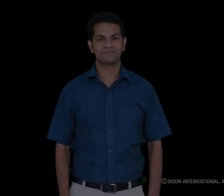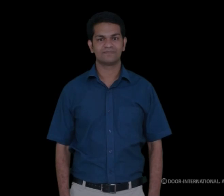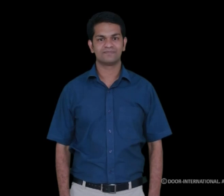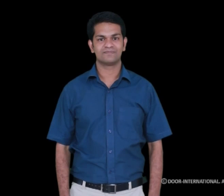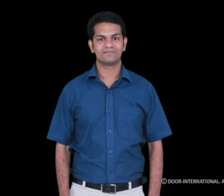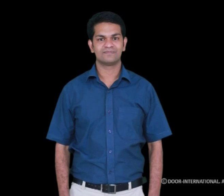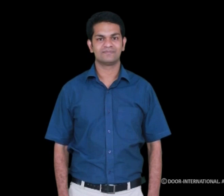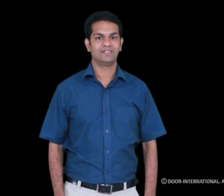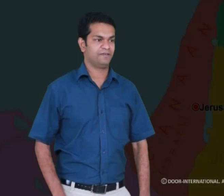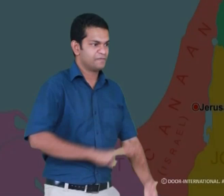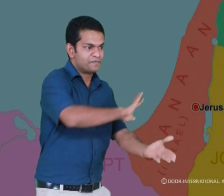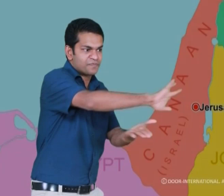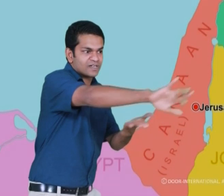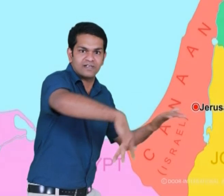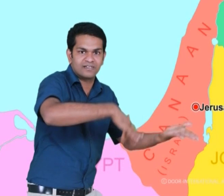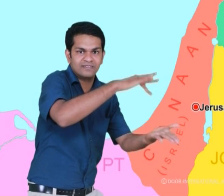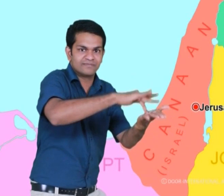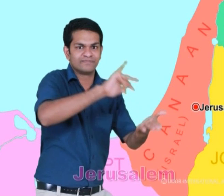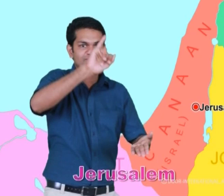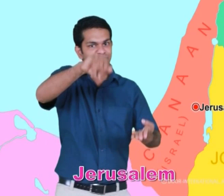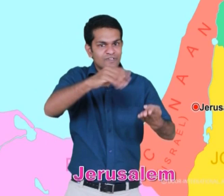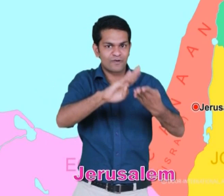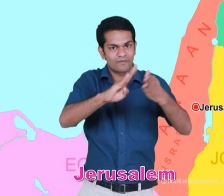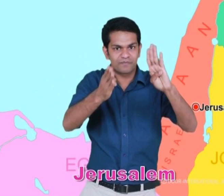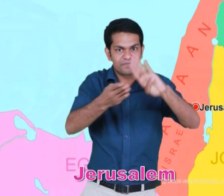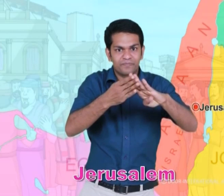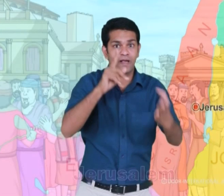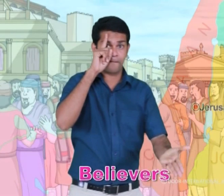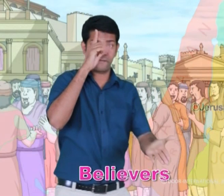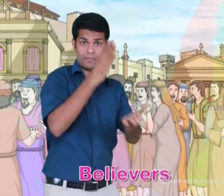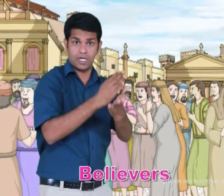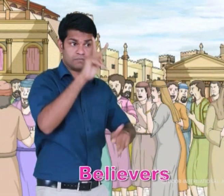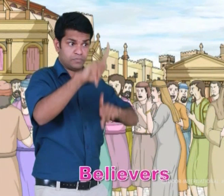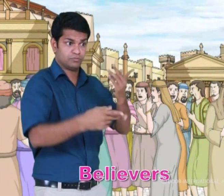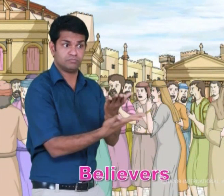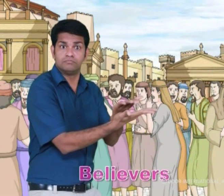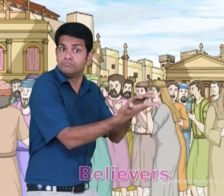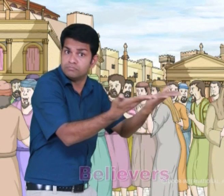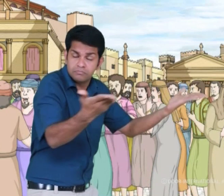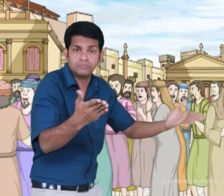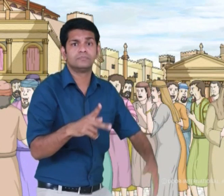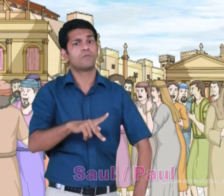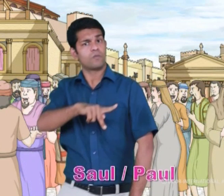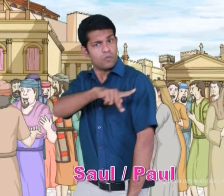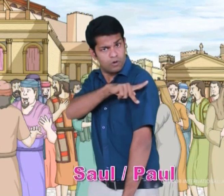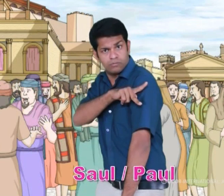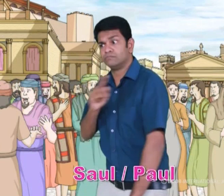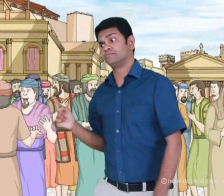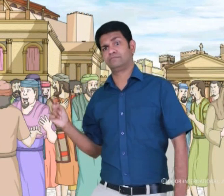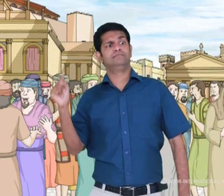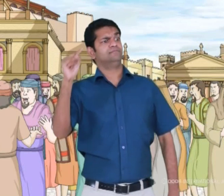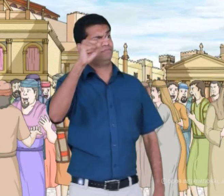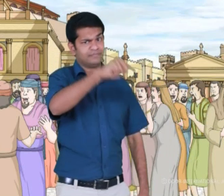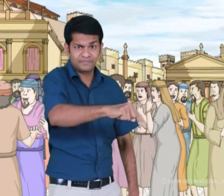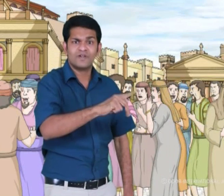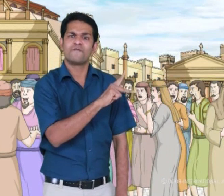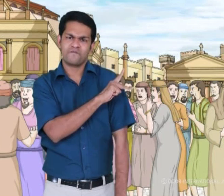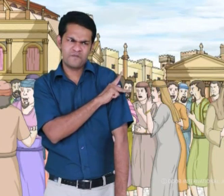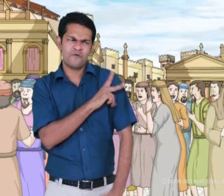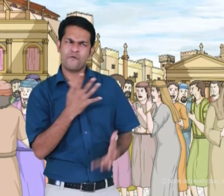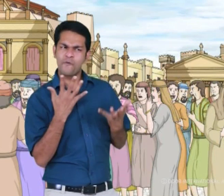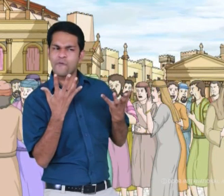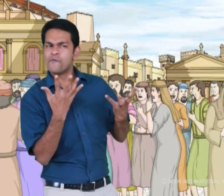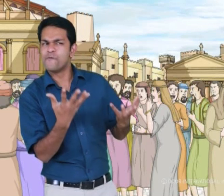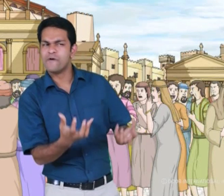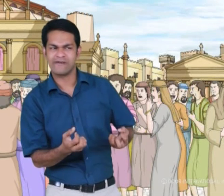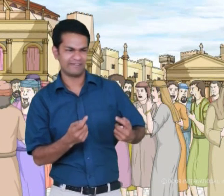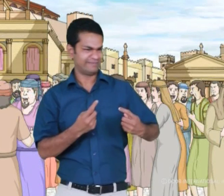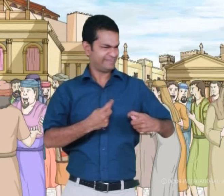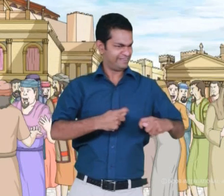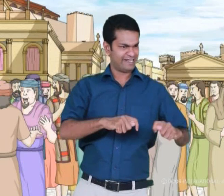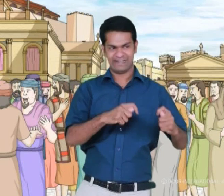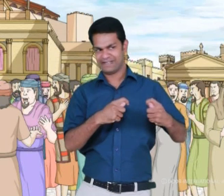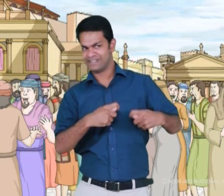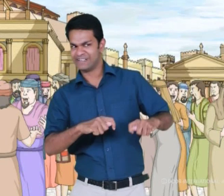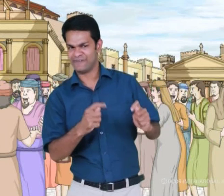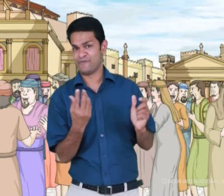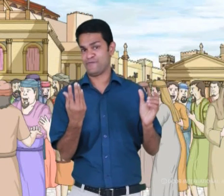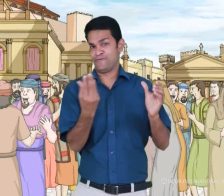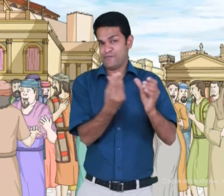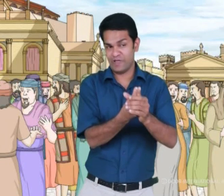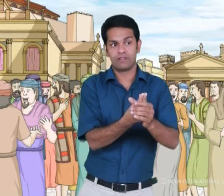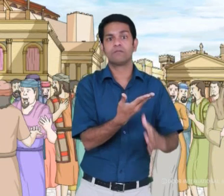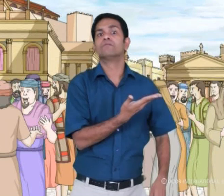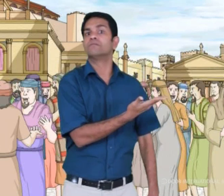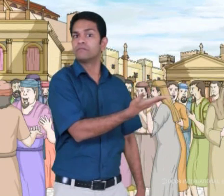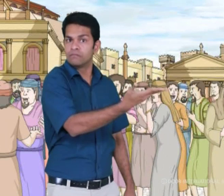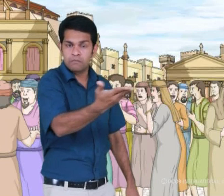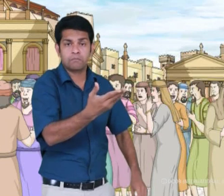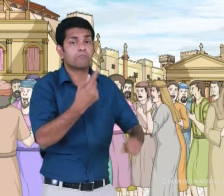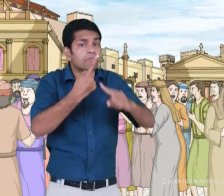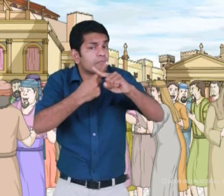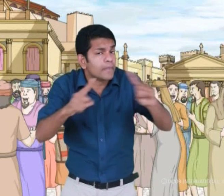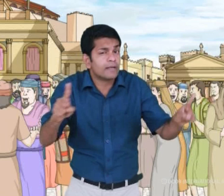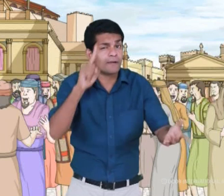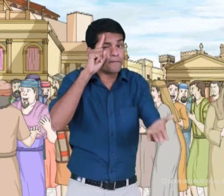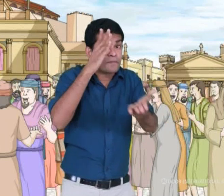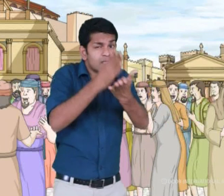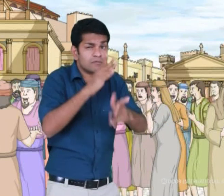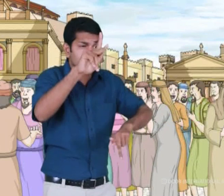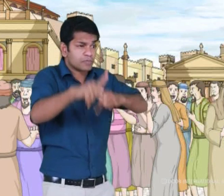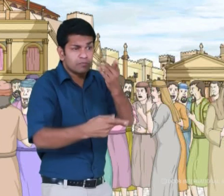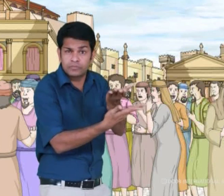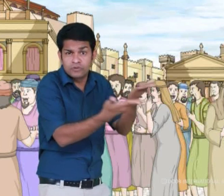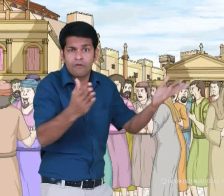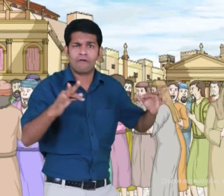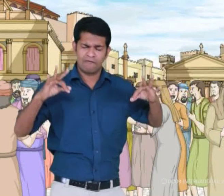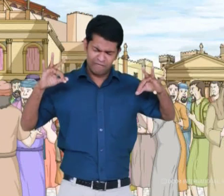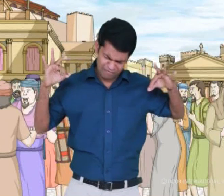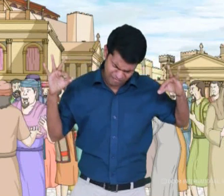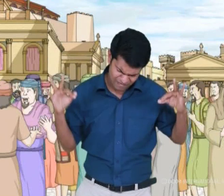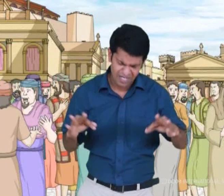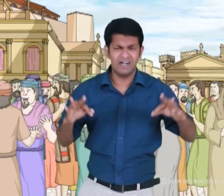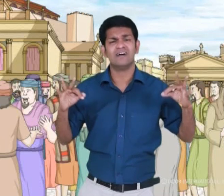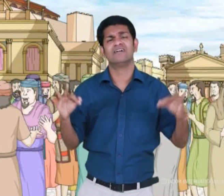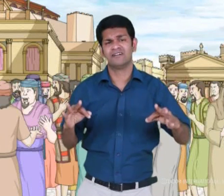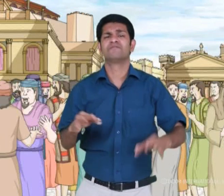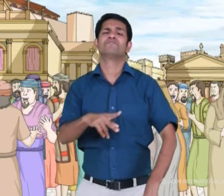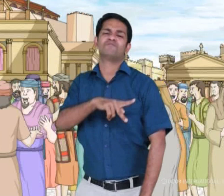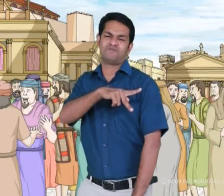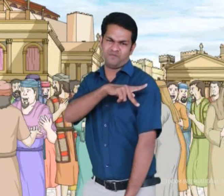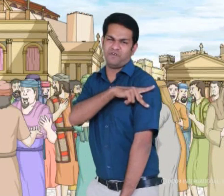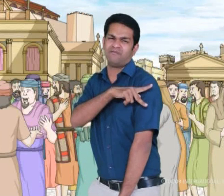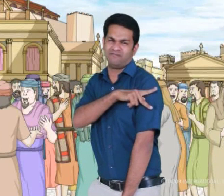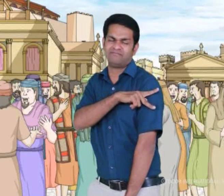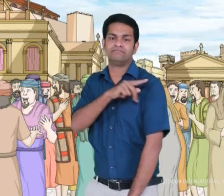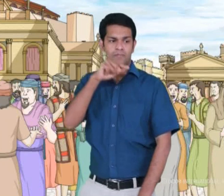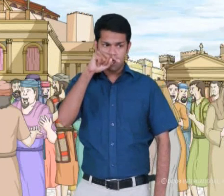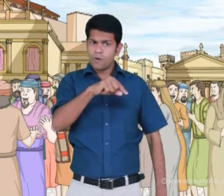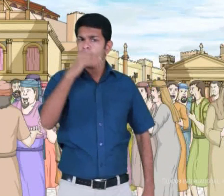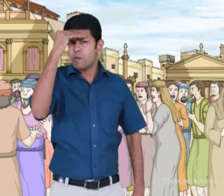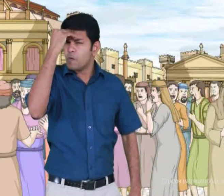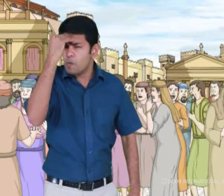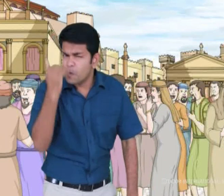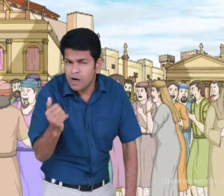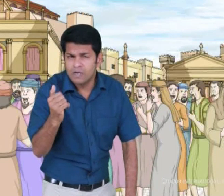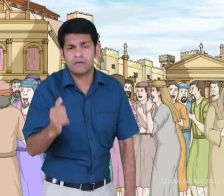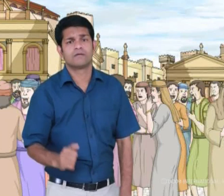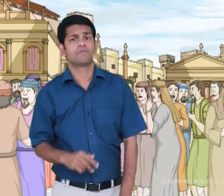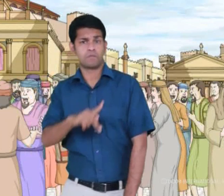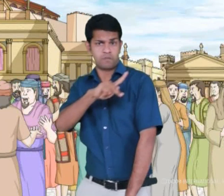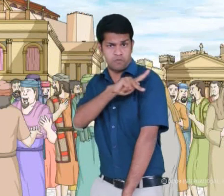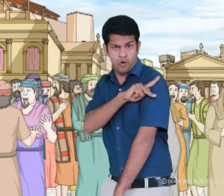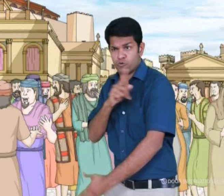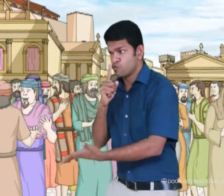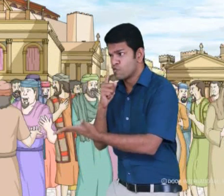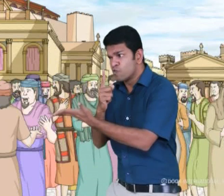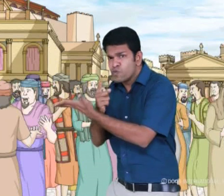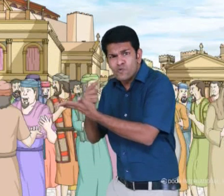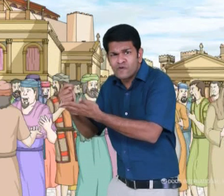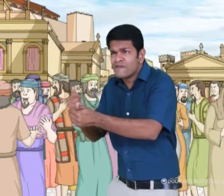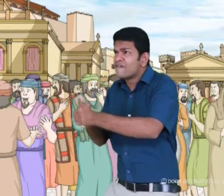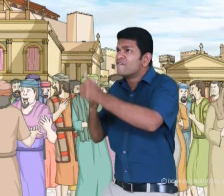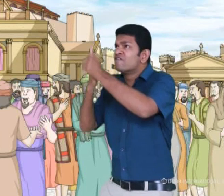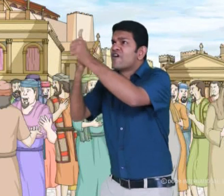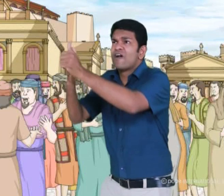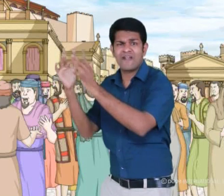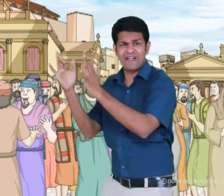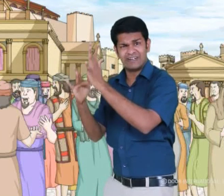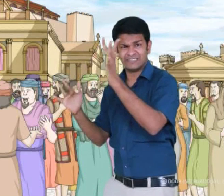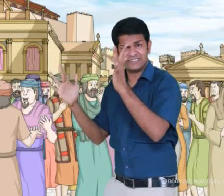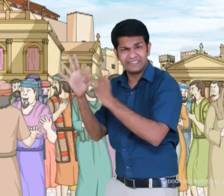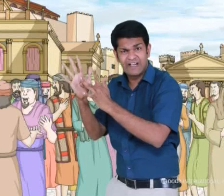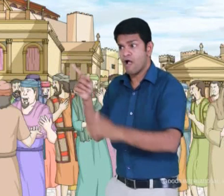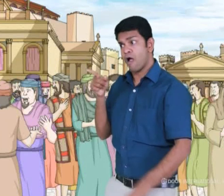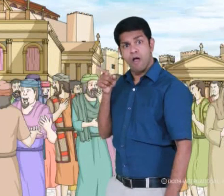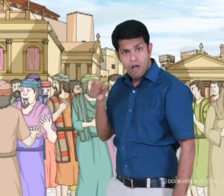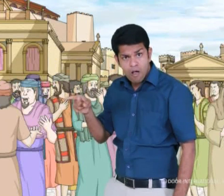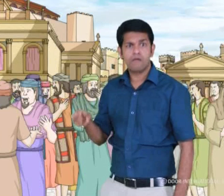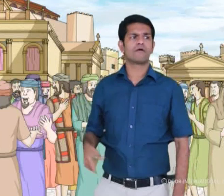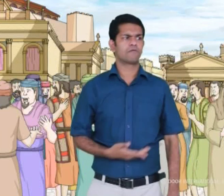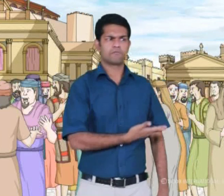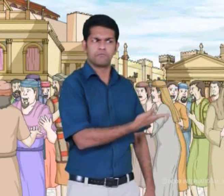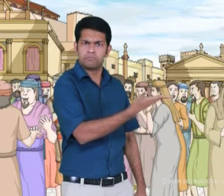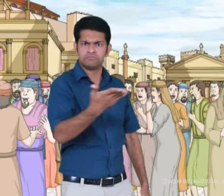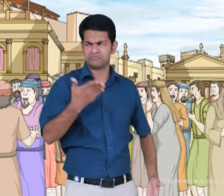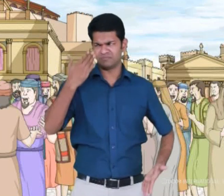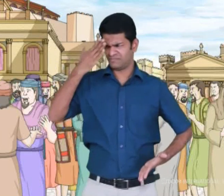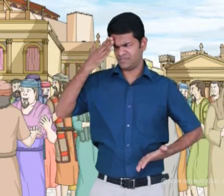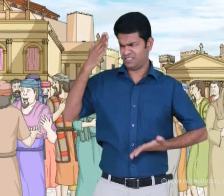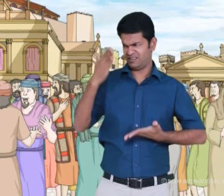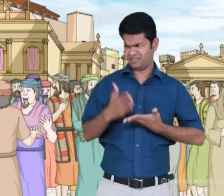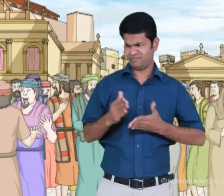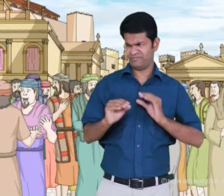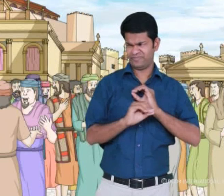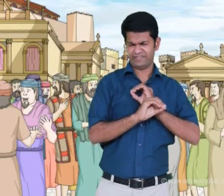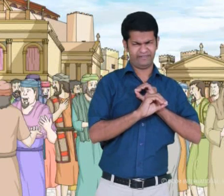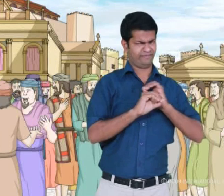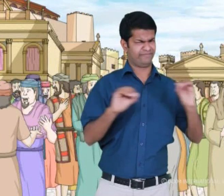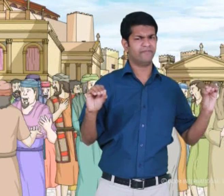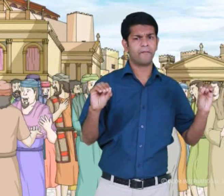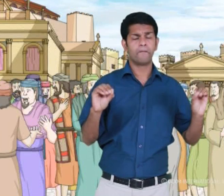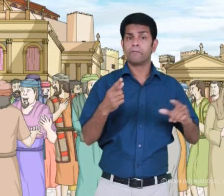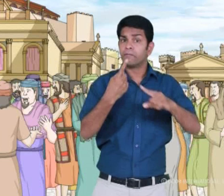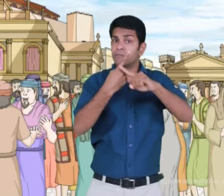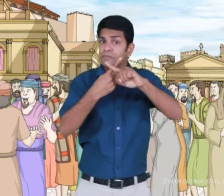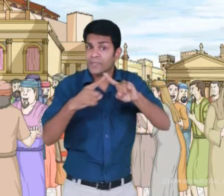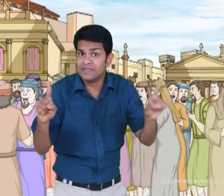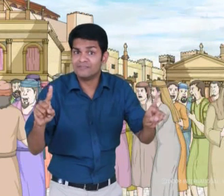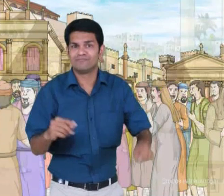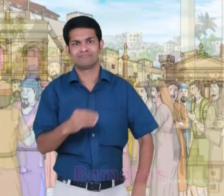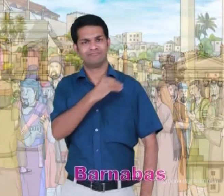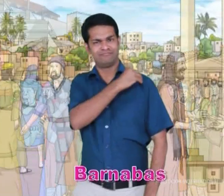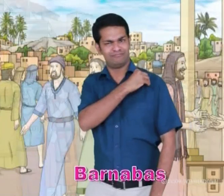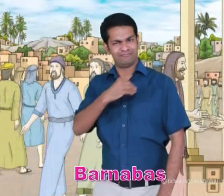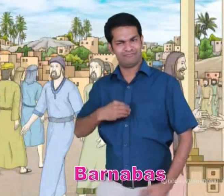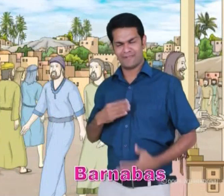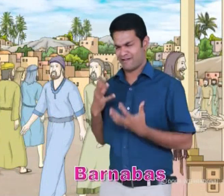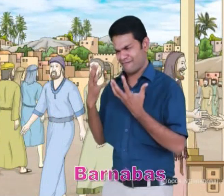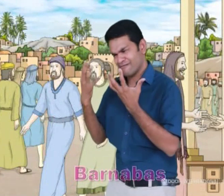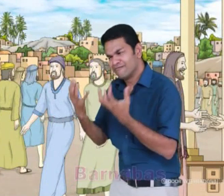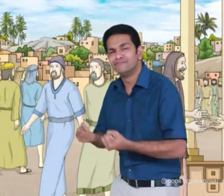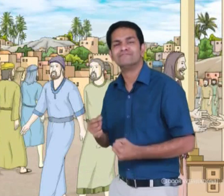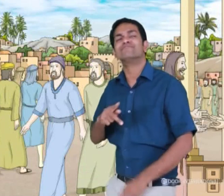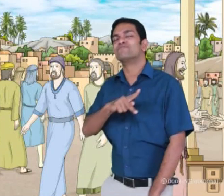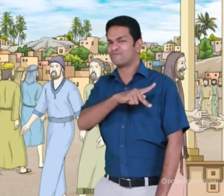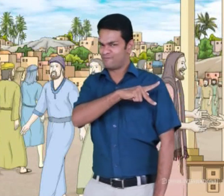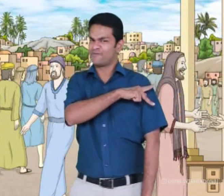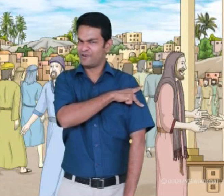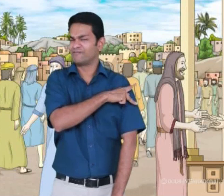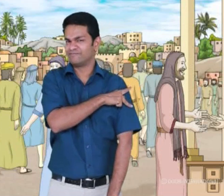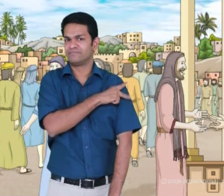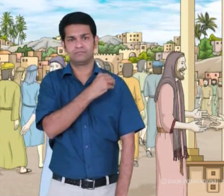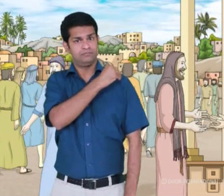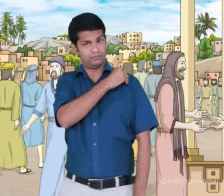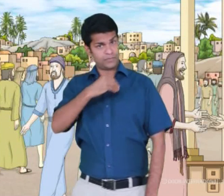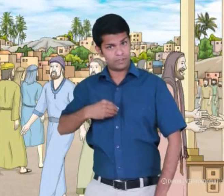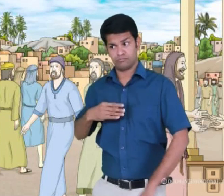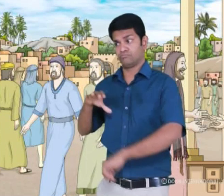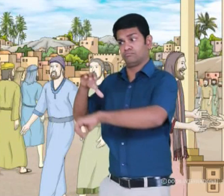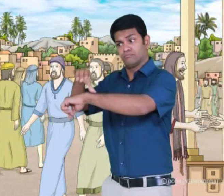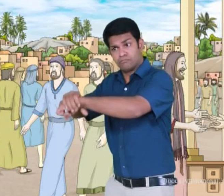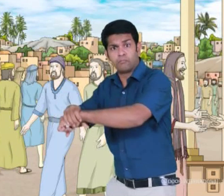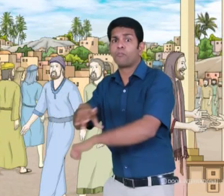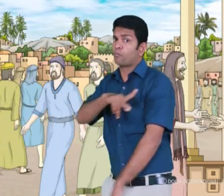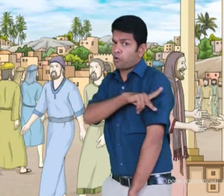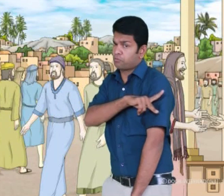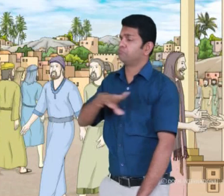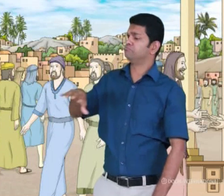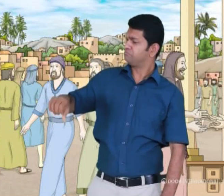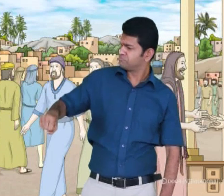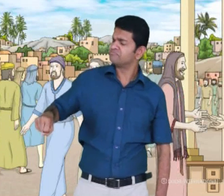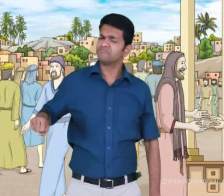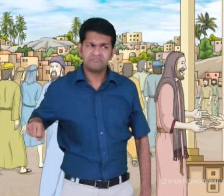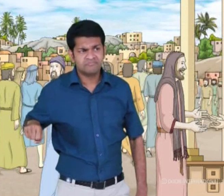When Saul arrived in Jerusalem, he tried to join the disciples, but they were all afraid of him, not believing that he was a disciple.